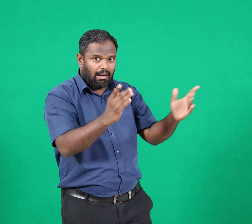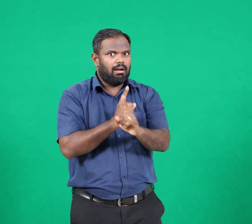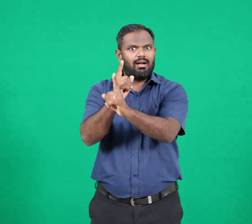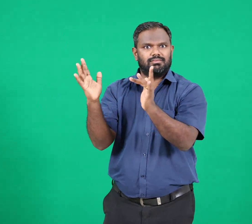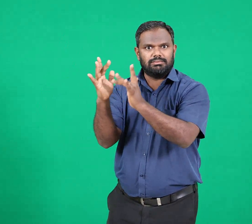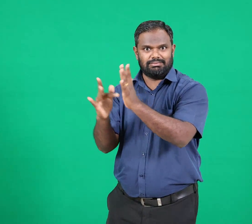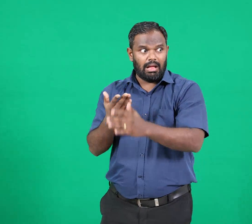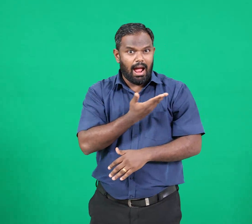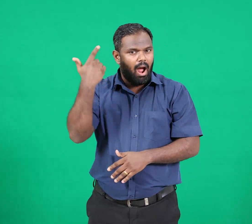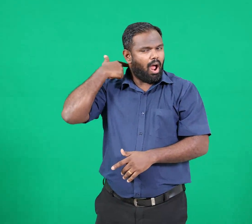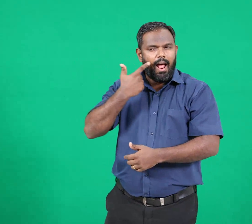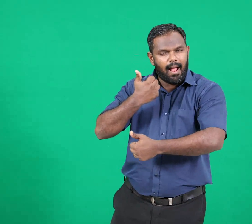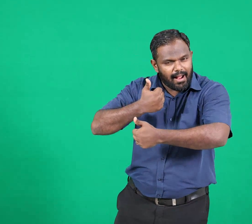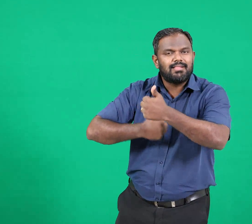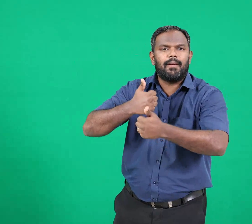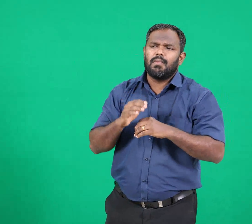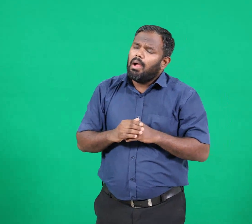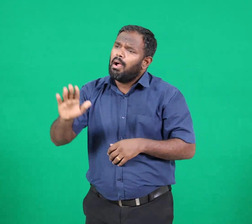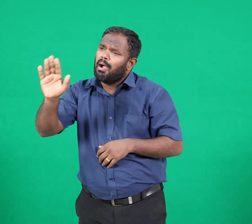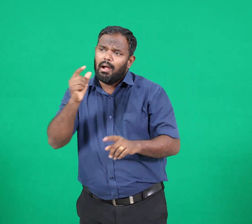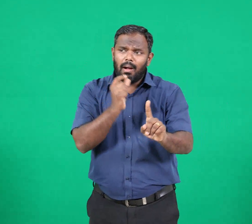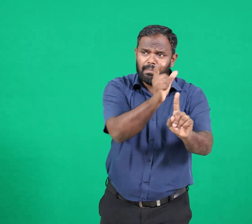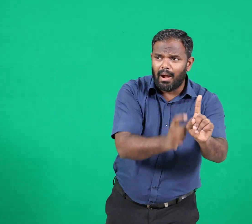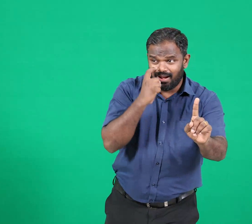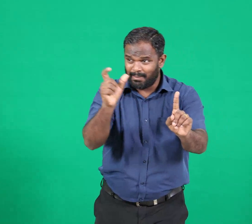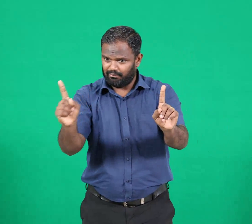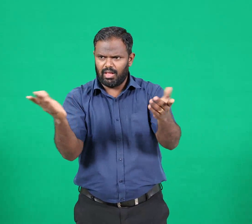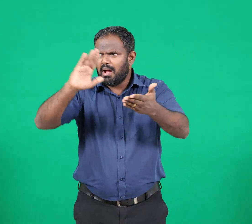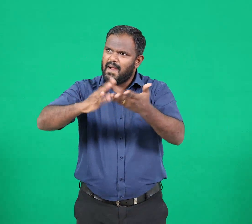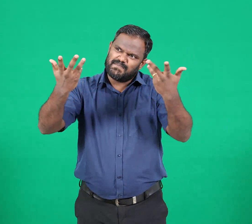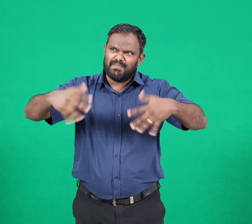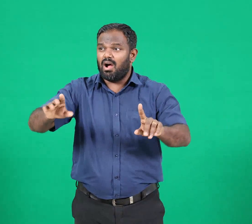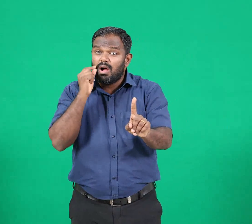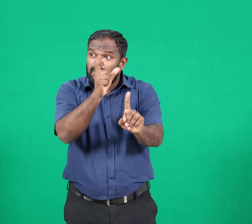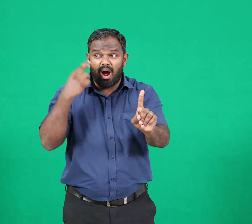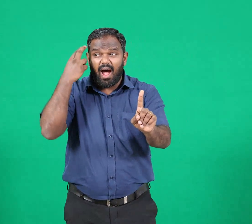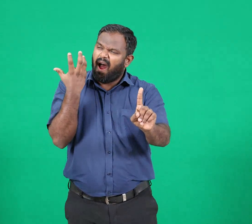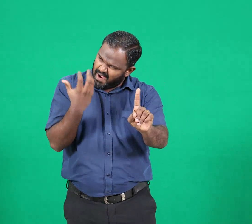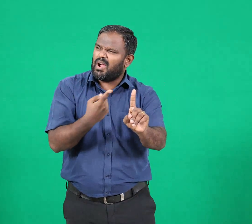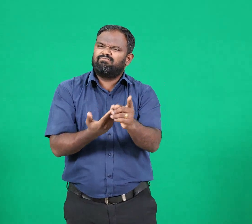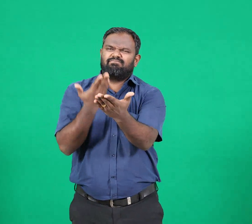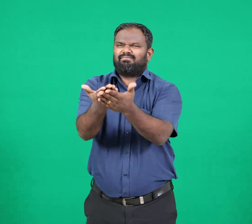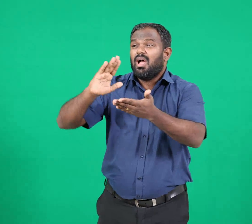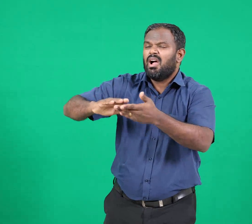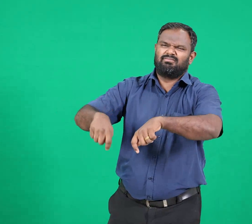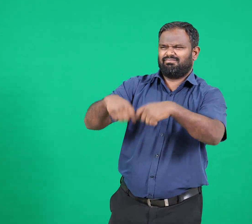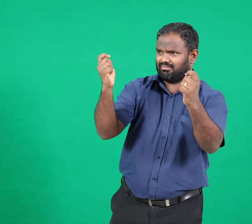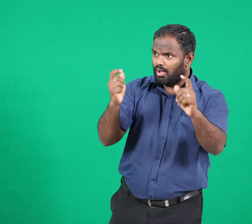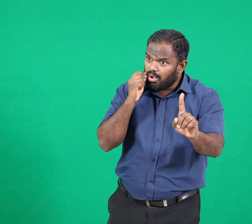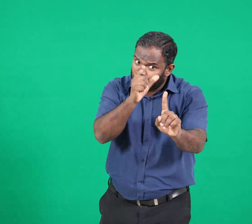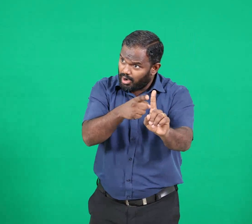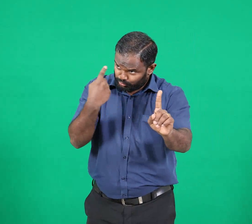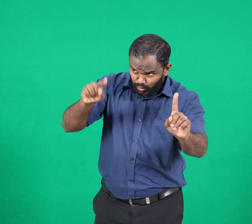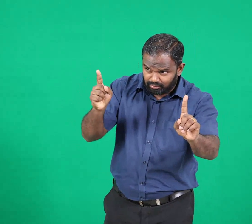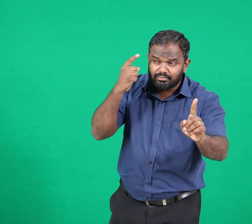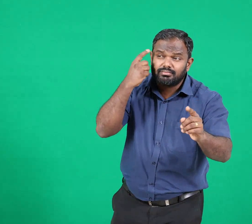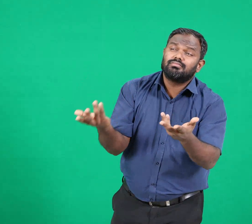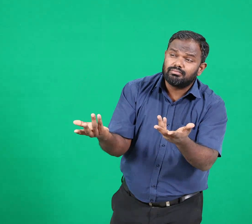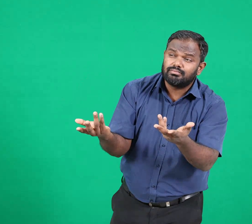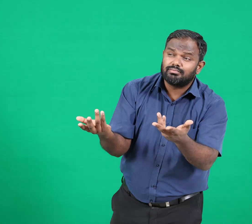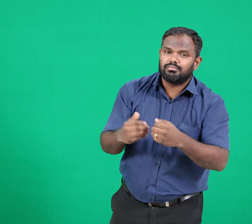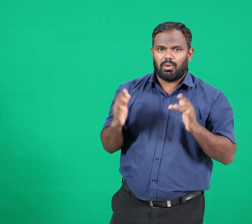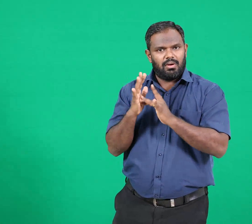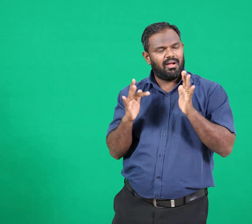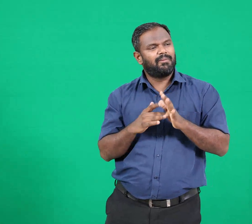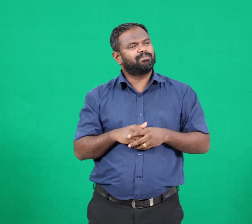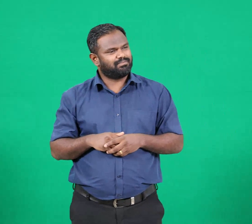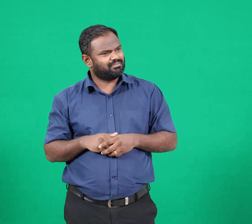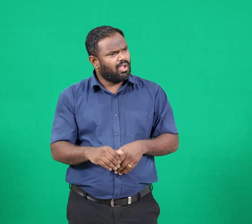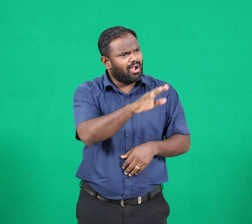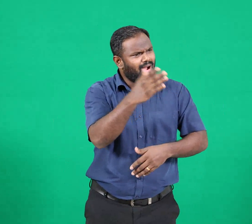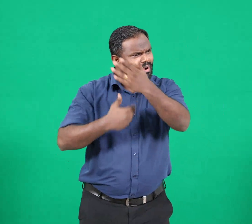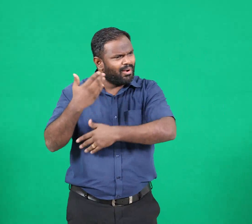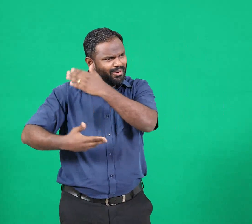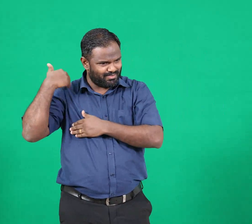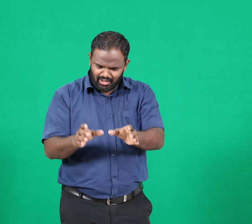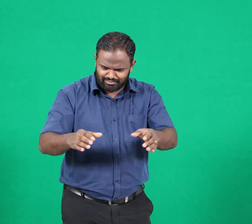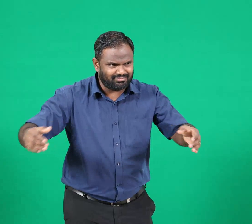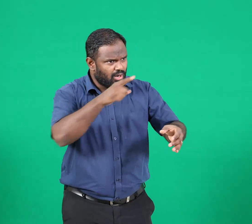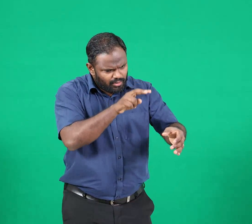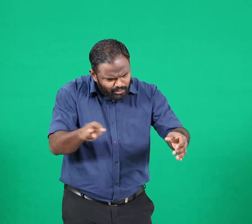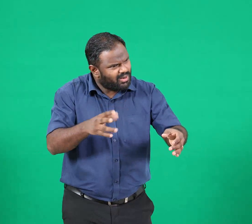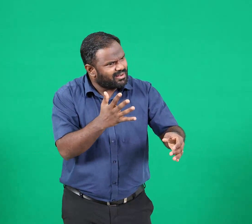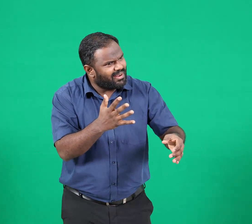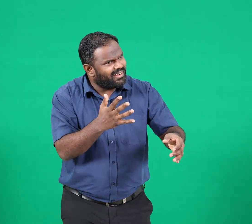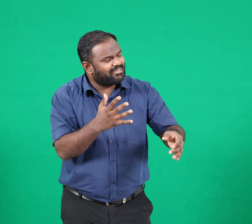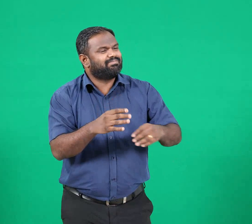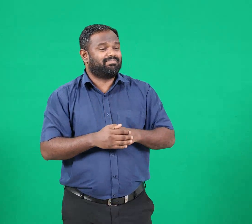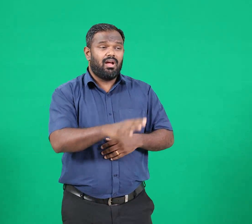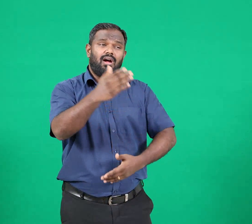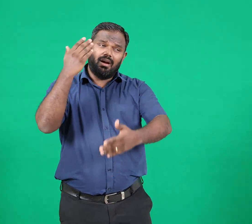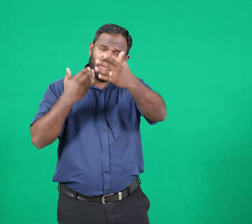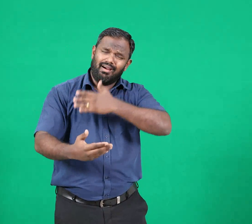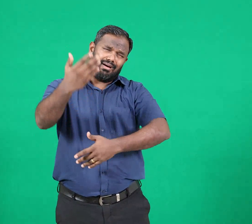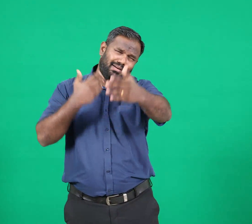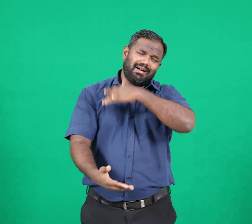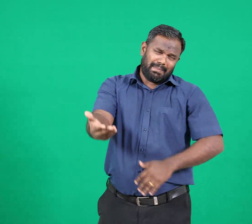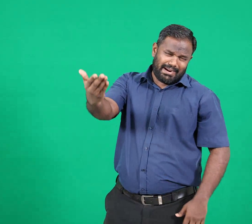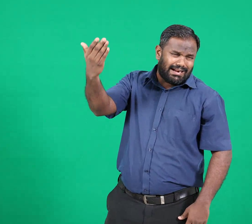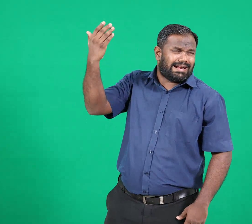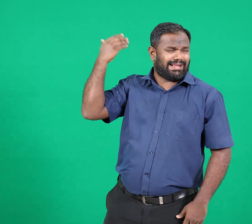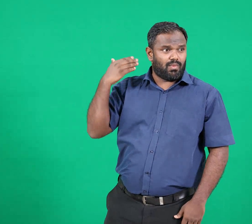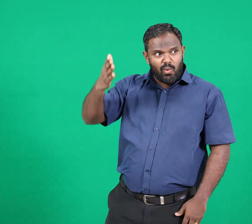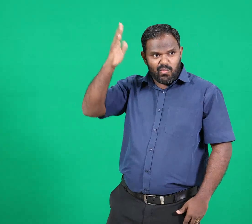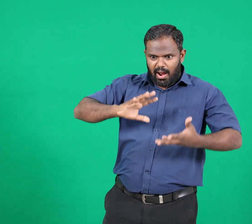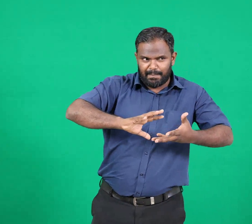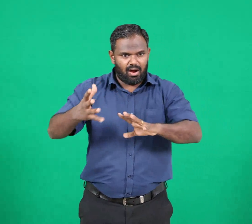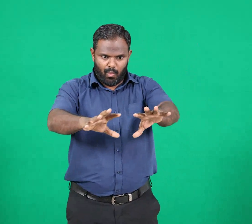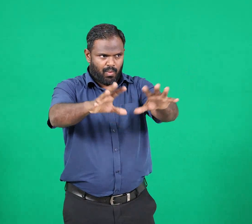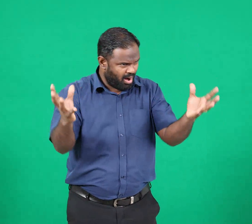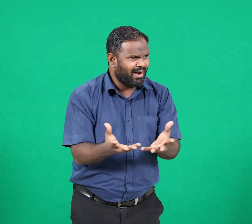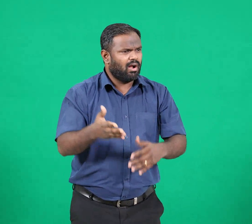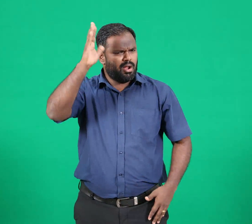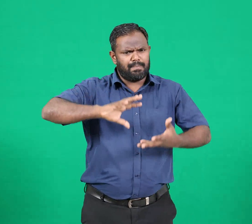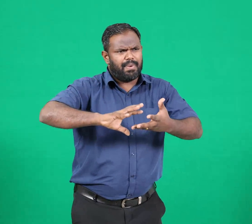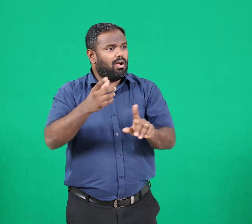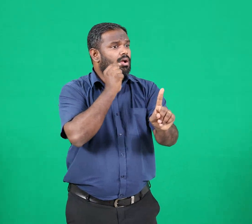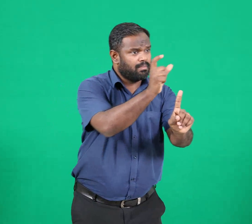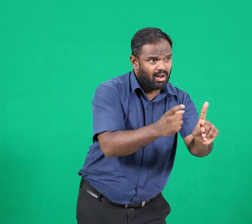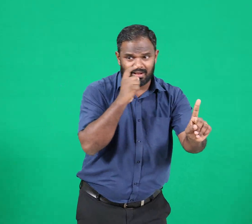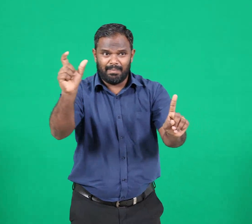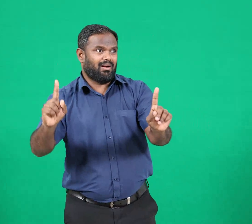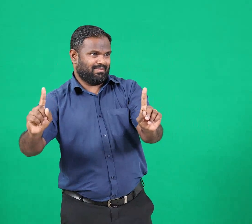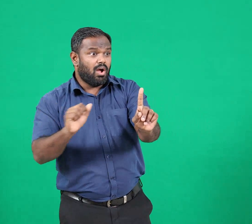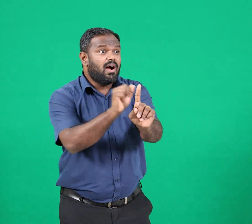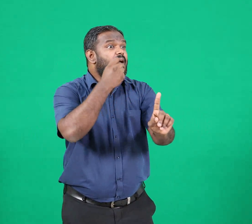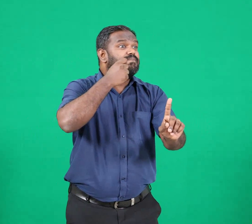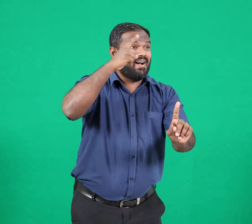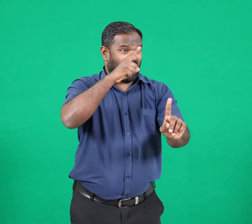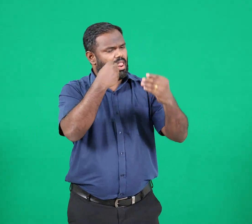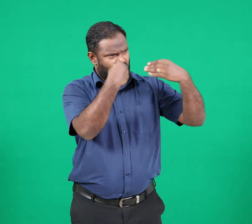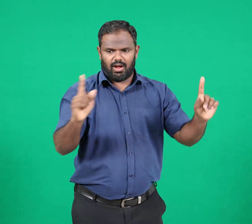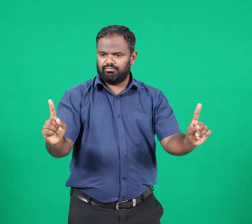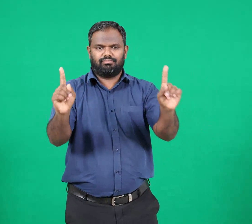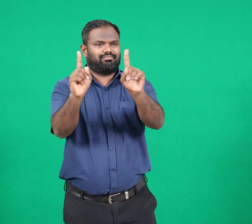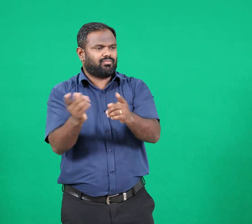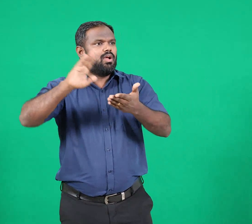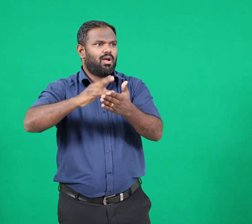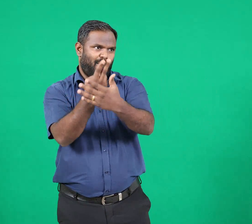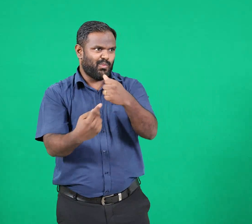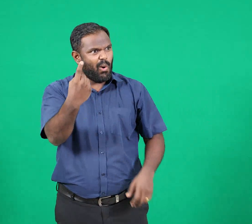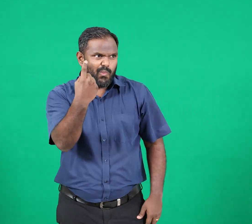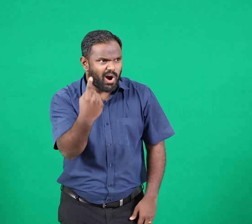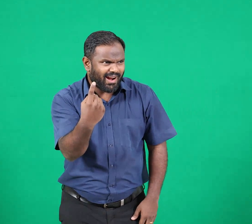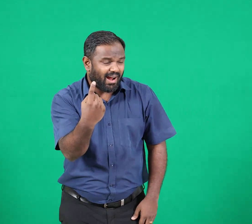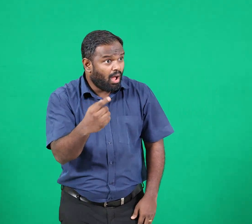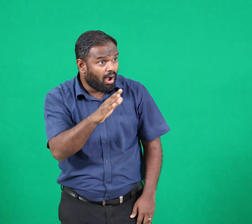Jesus answered, "Have you not read that from the beginning the Creator ' made them male and female,' and said, ' For this reason a man will leave his father and mother and be united to his wife, and the two will become one flesh '?